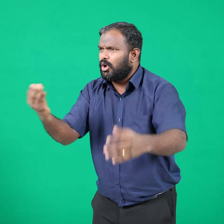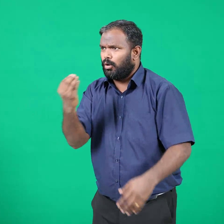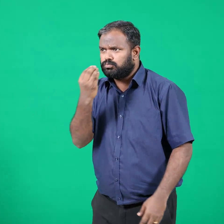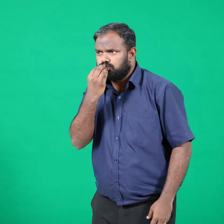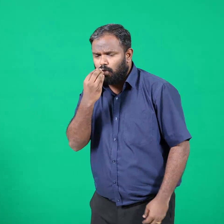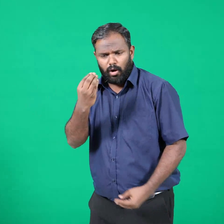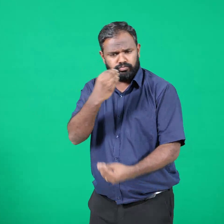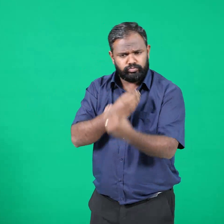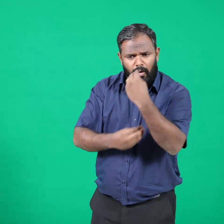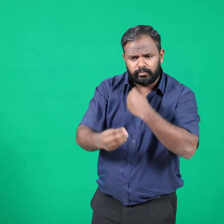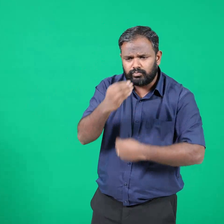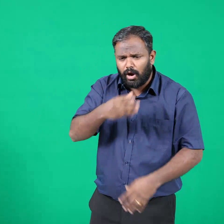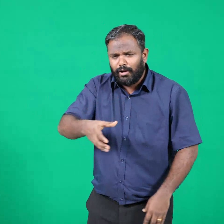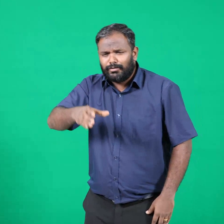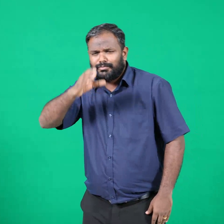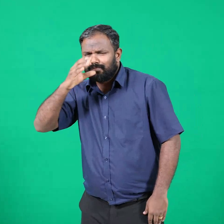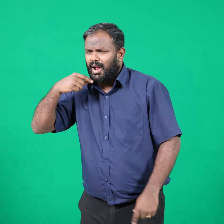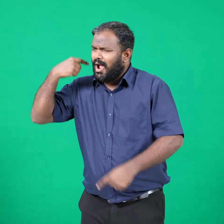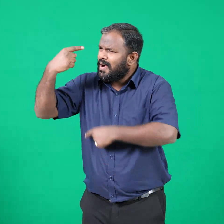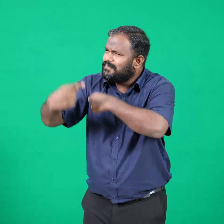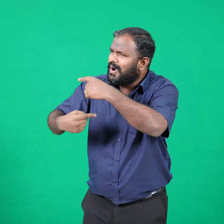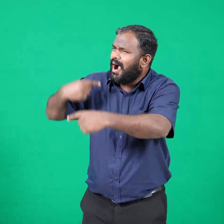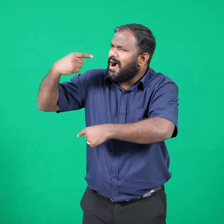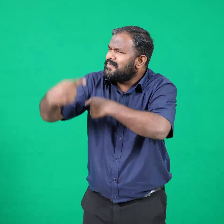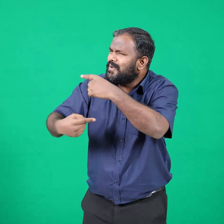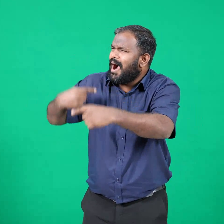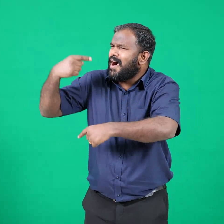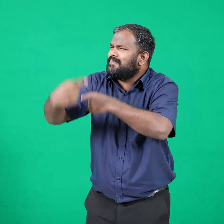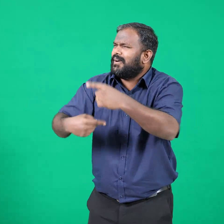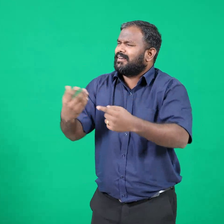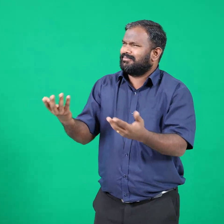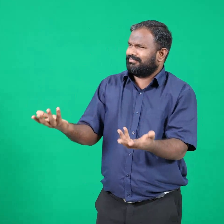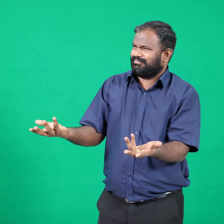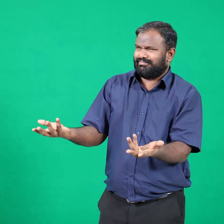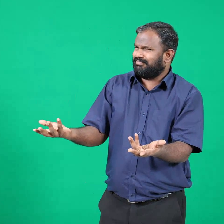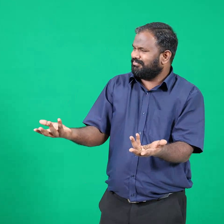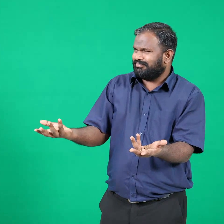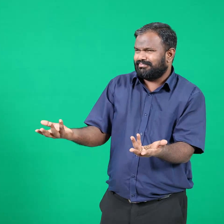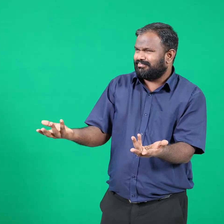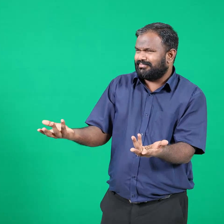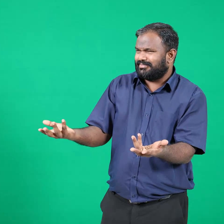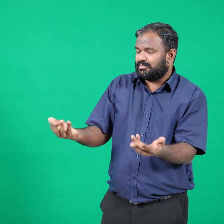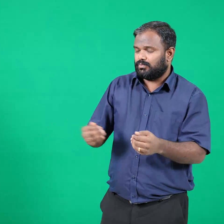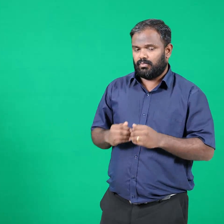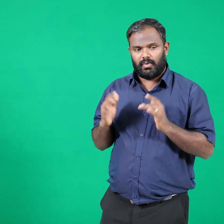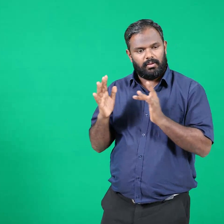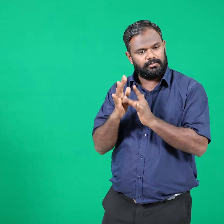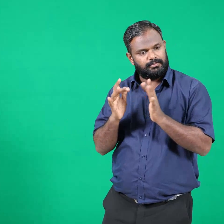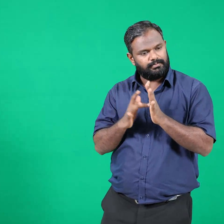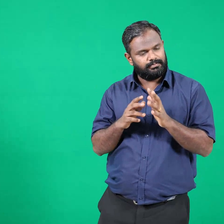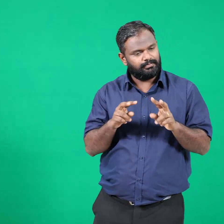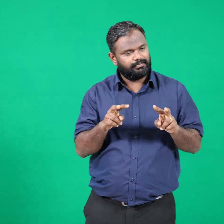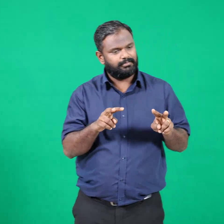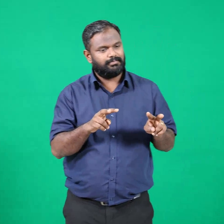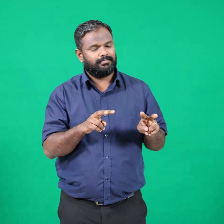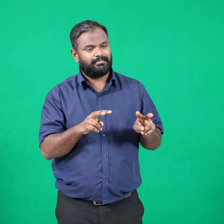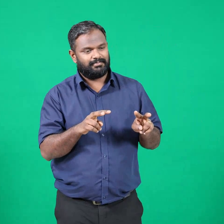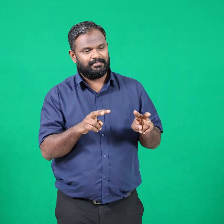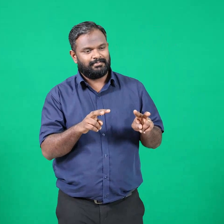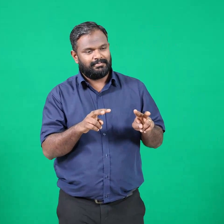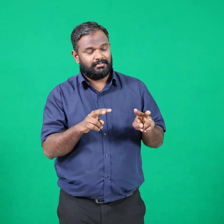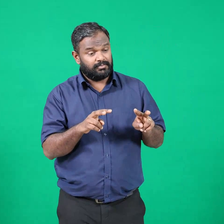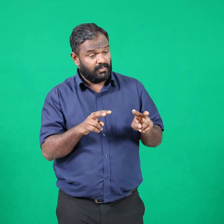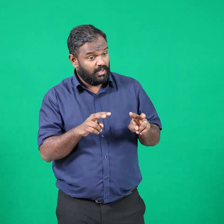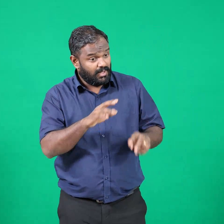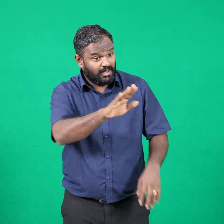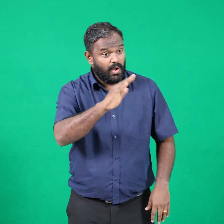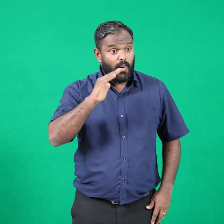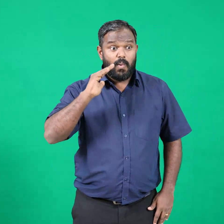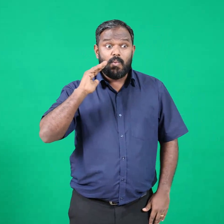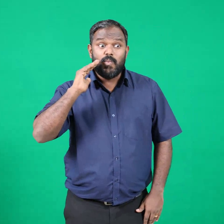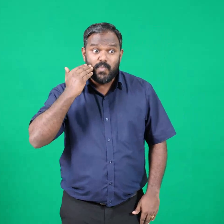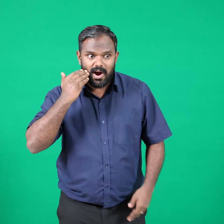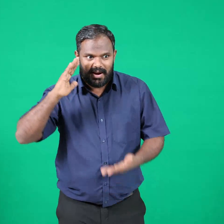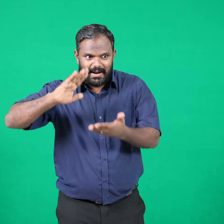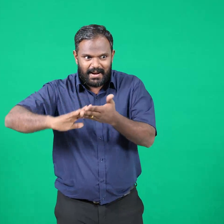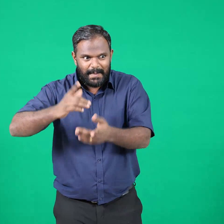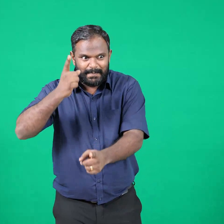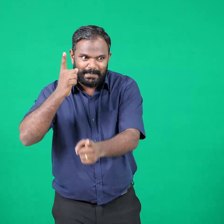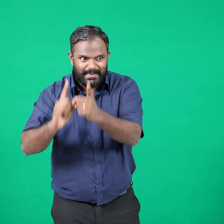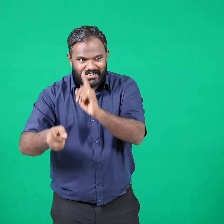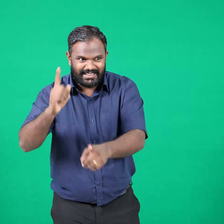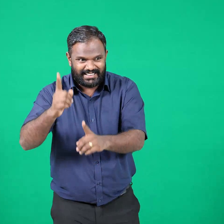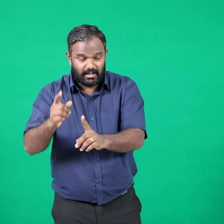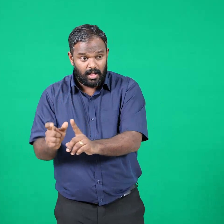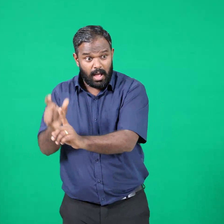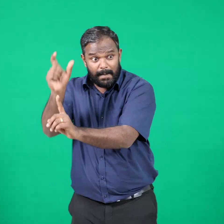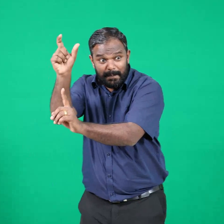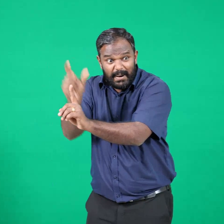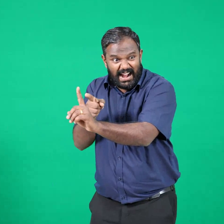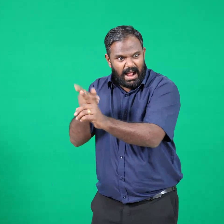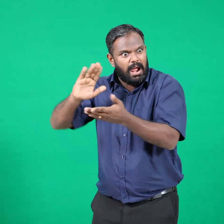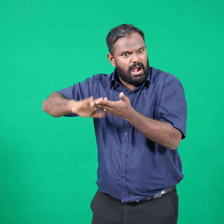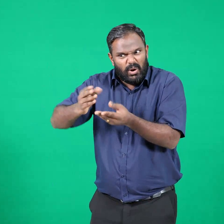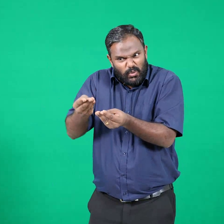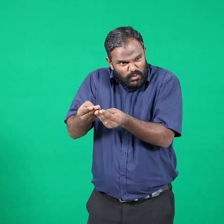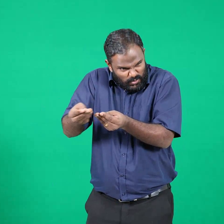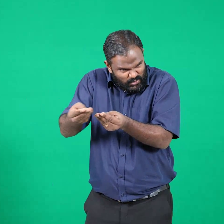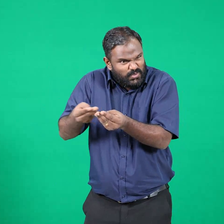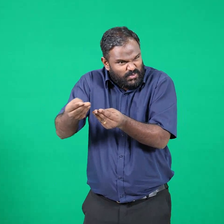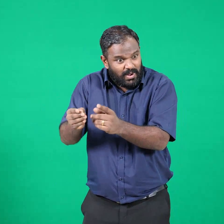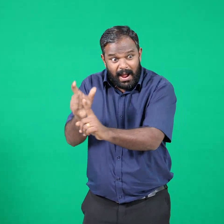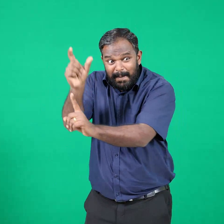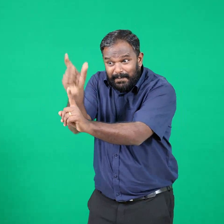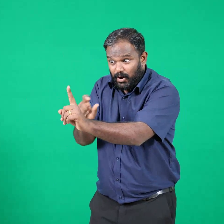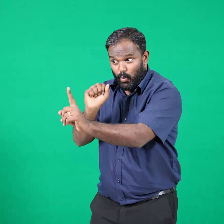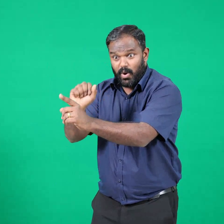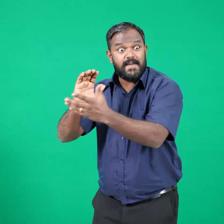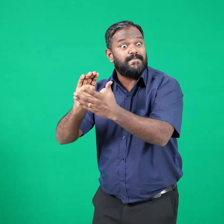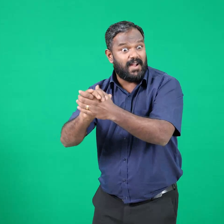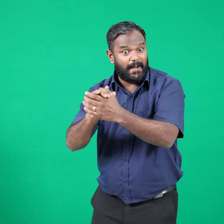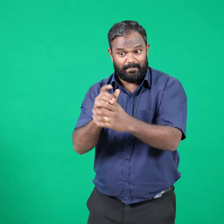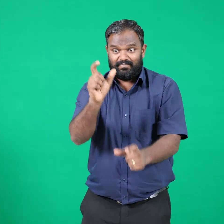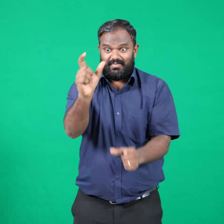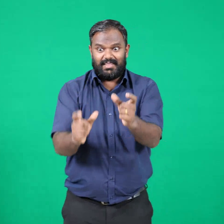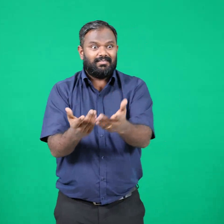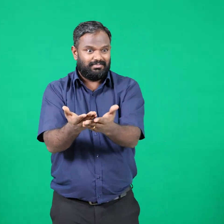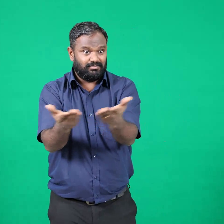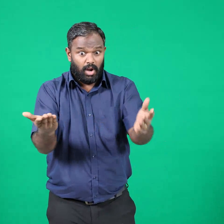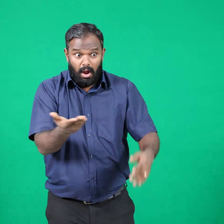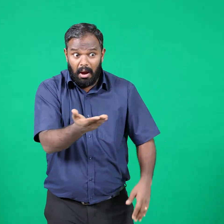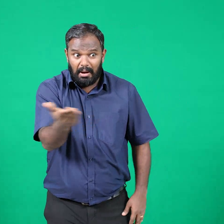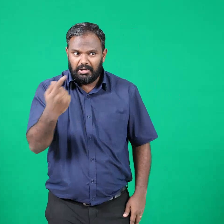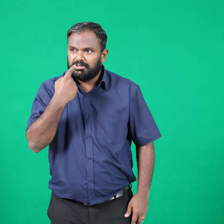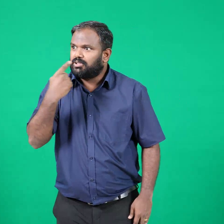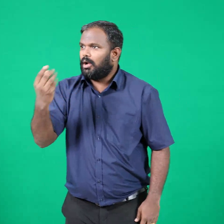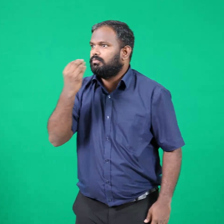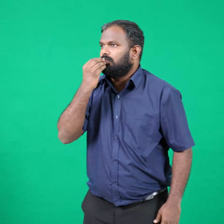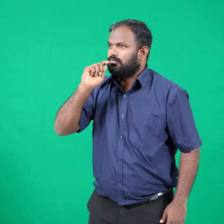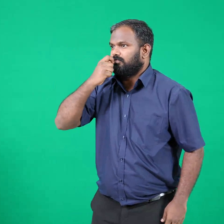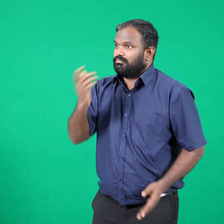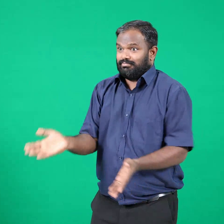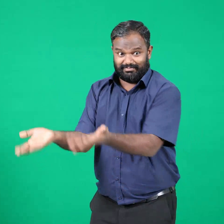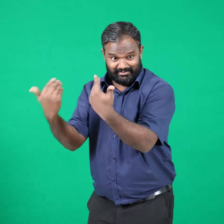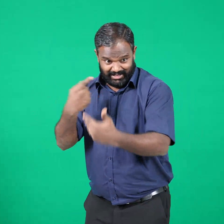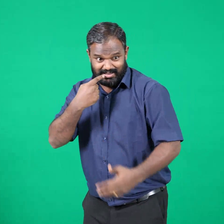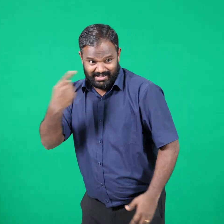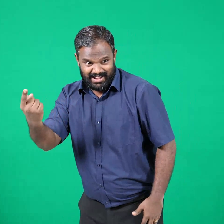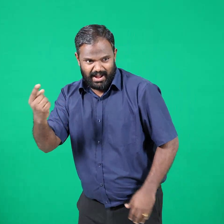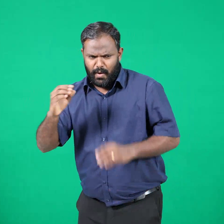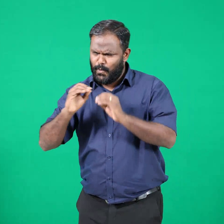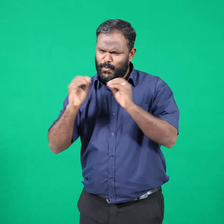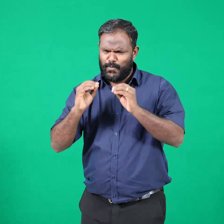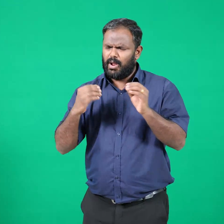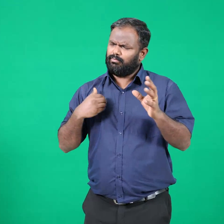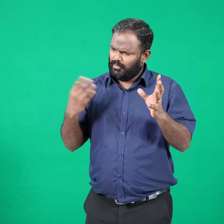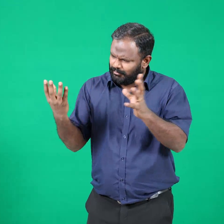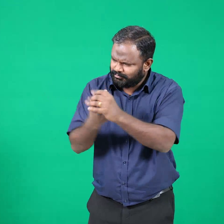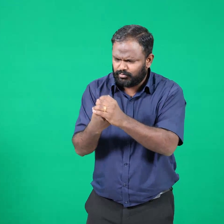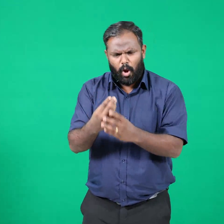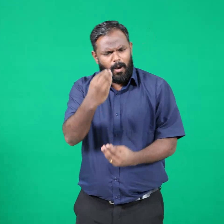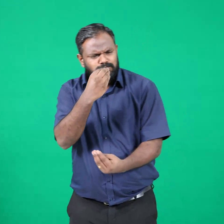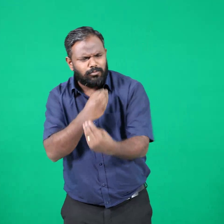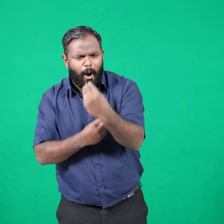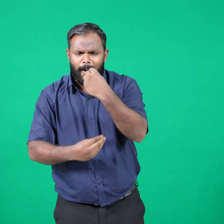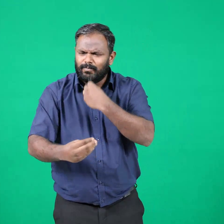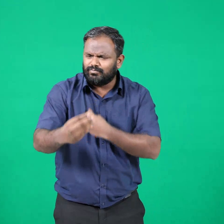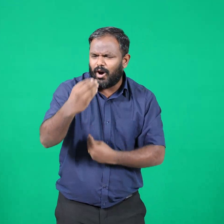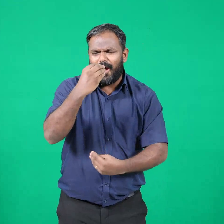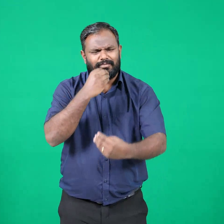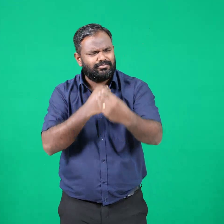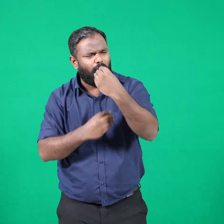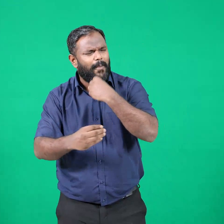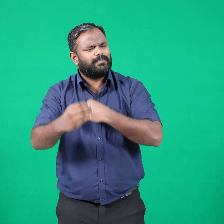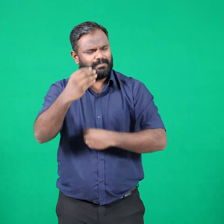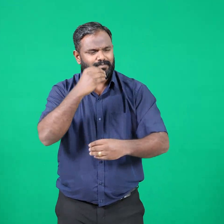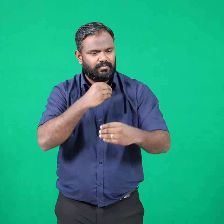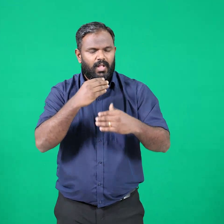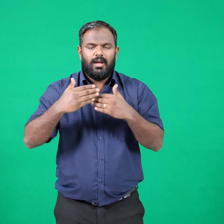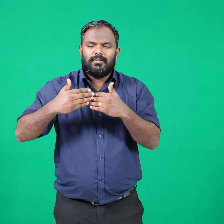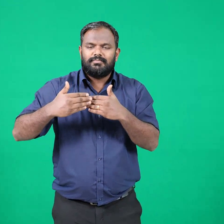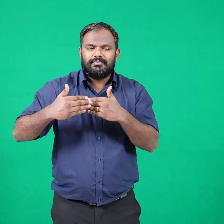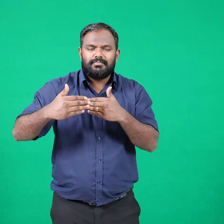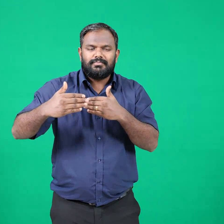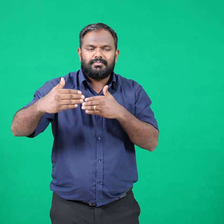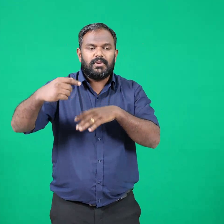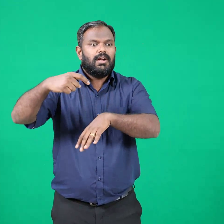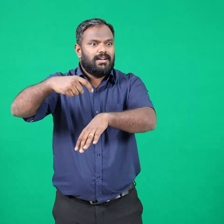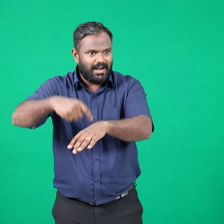Jesus replied, "Can you make the guests of the bridegroom fast while He is with them?